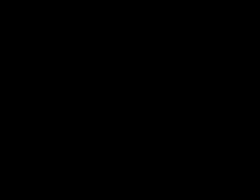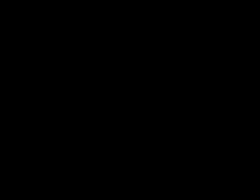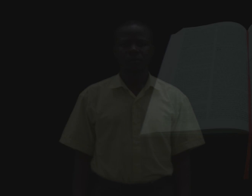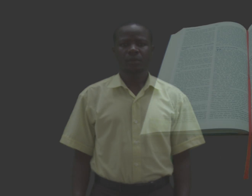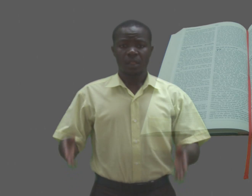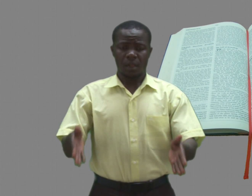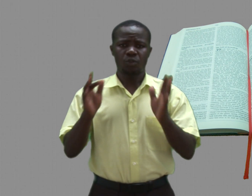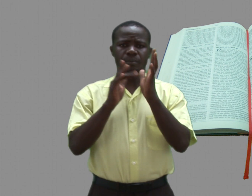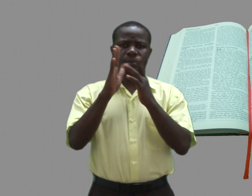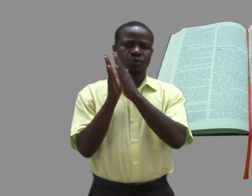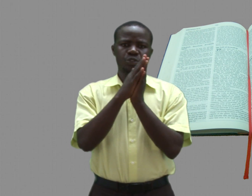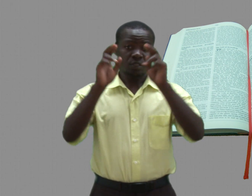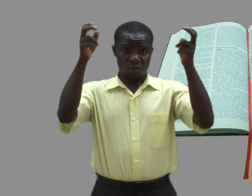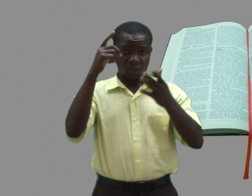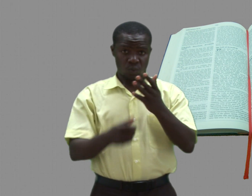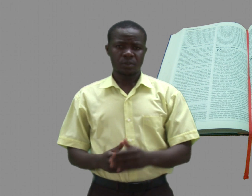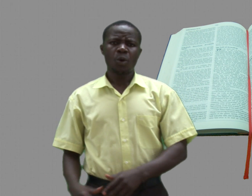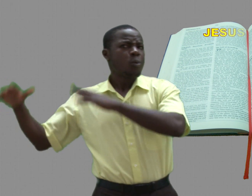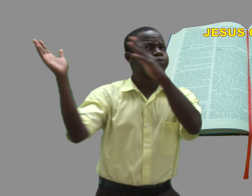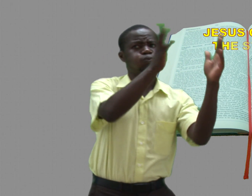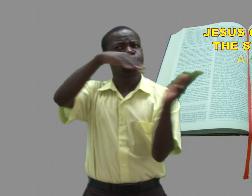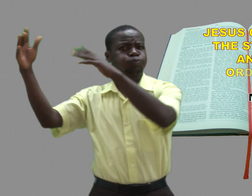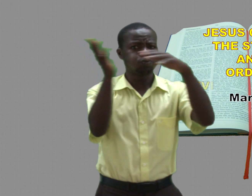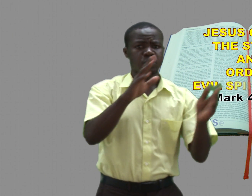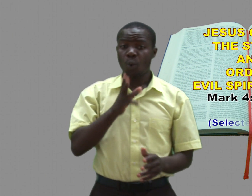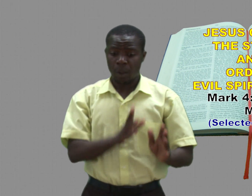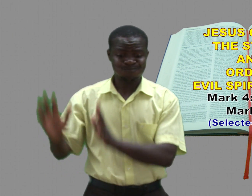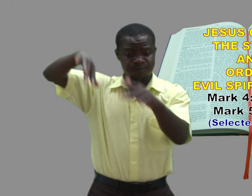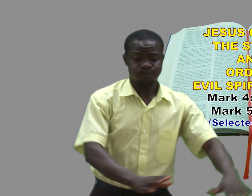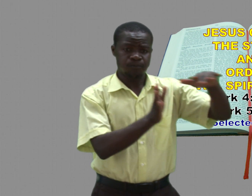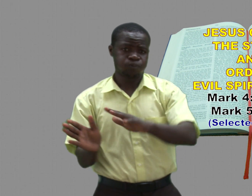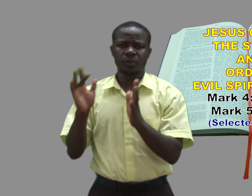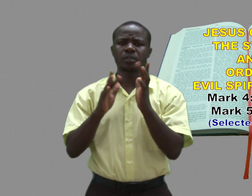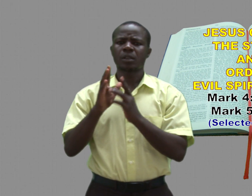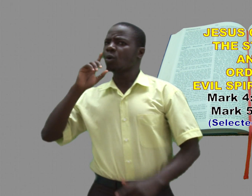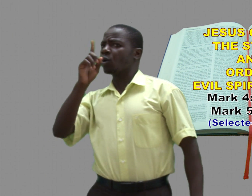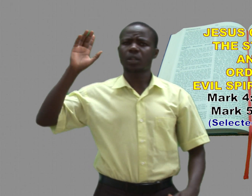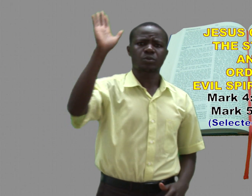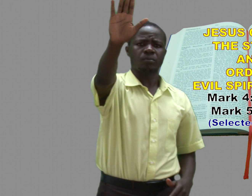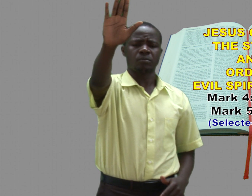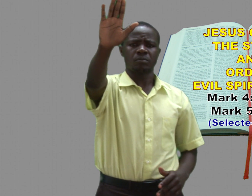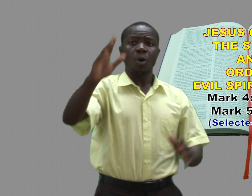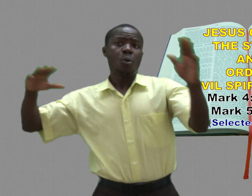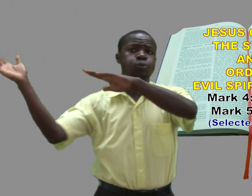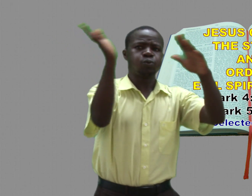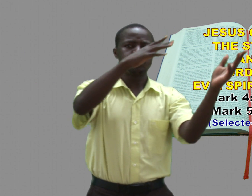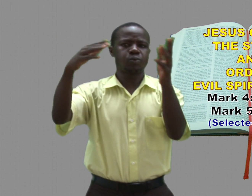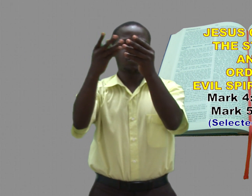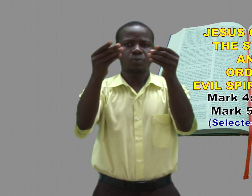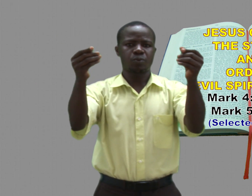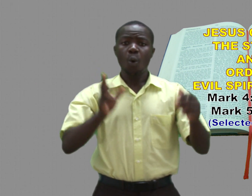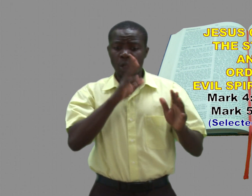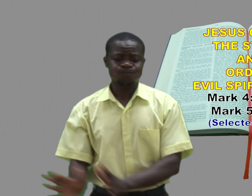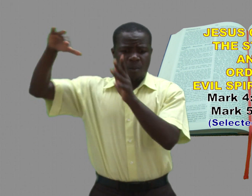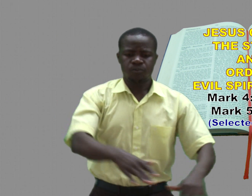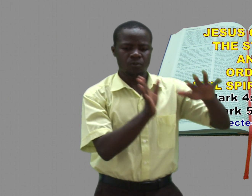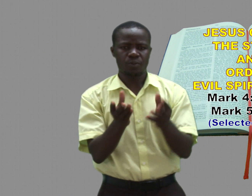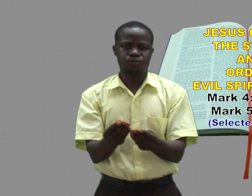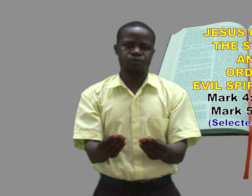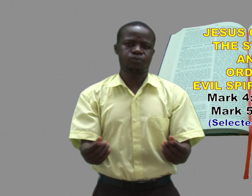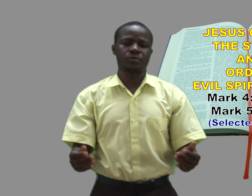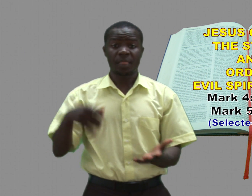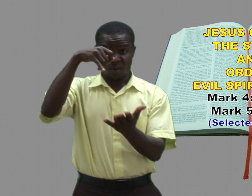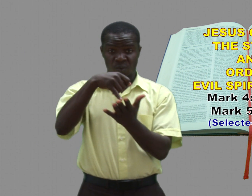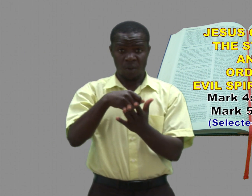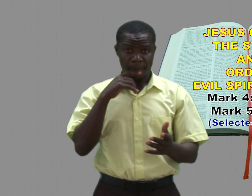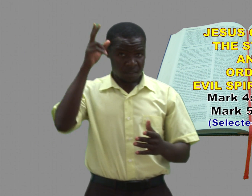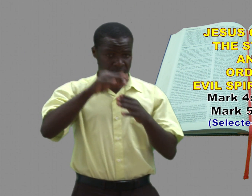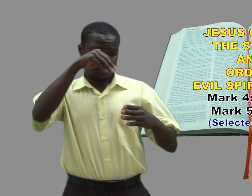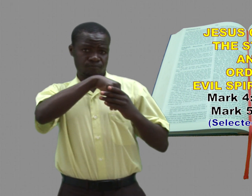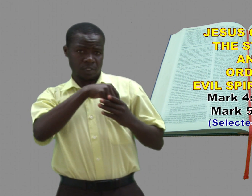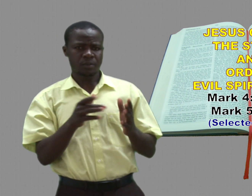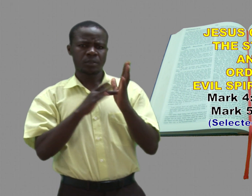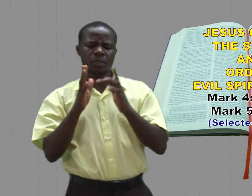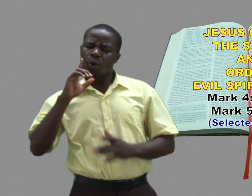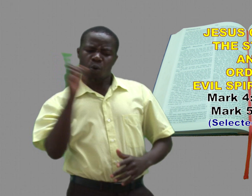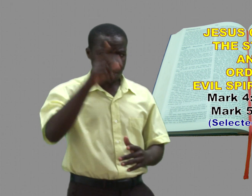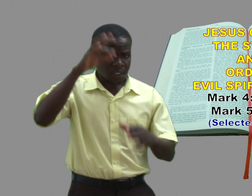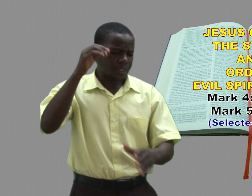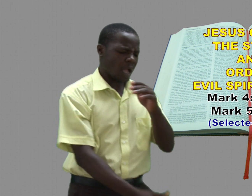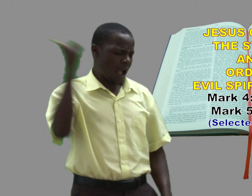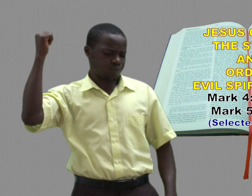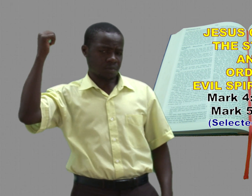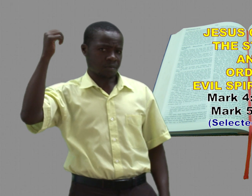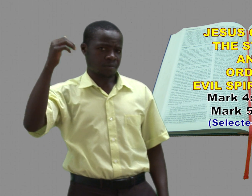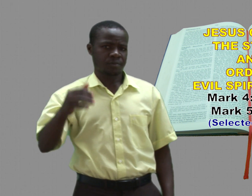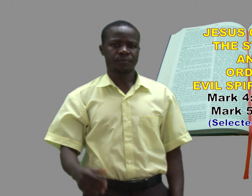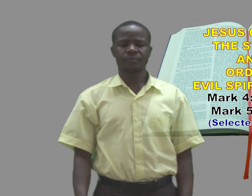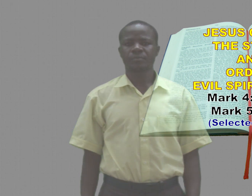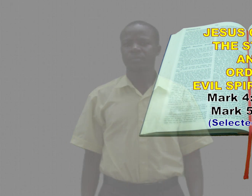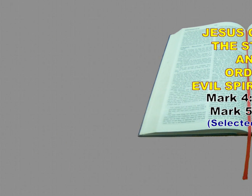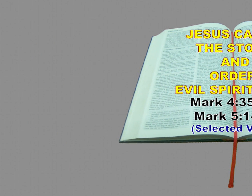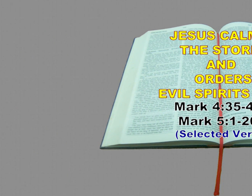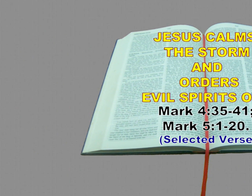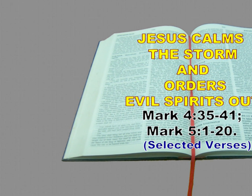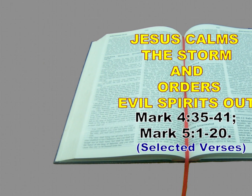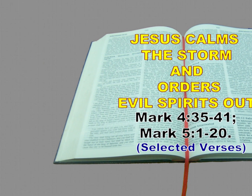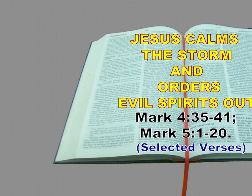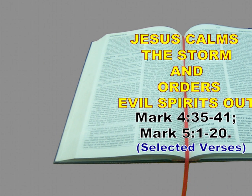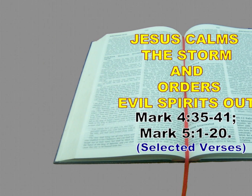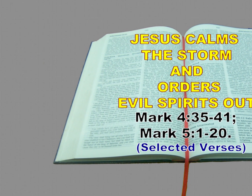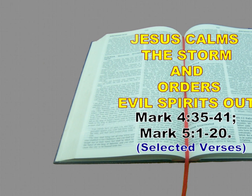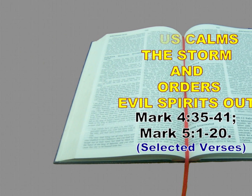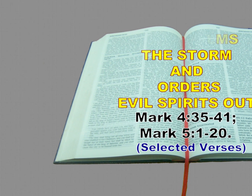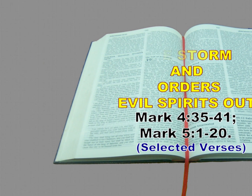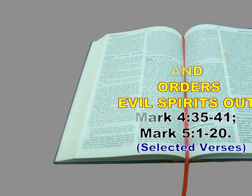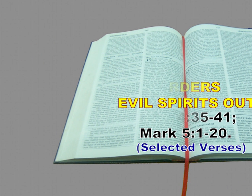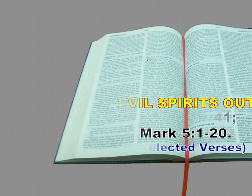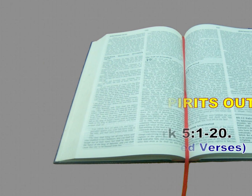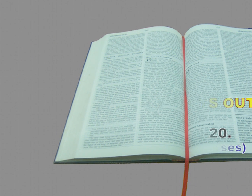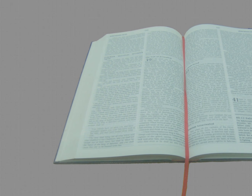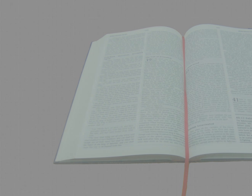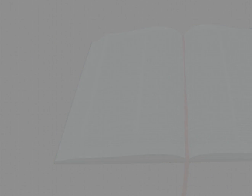Jesus calms the storm and orders bad spirits out